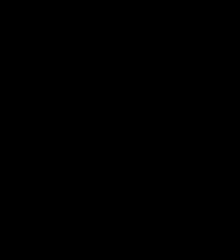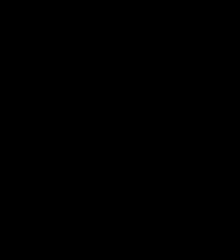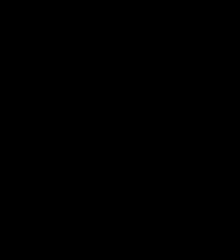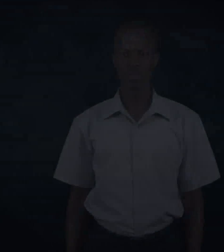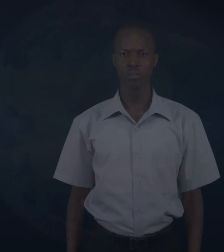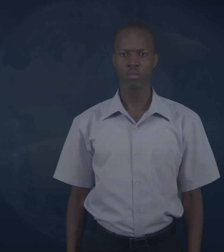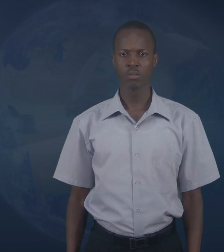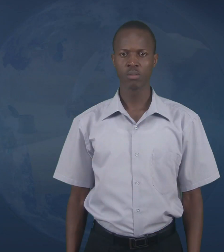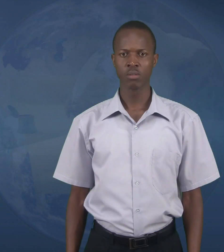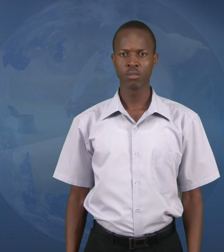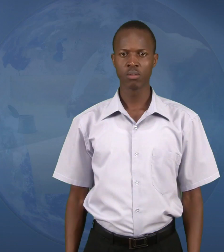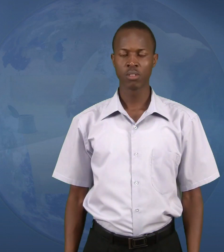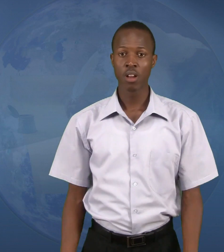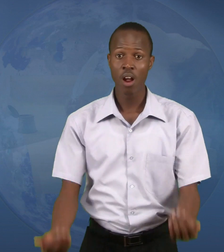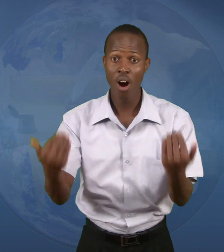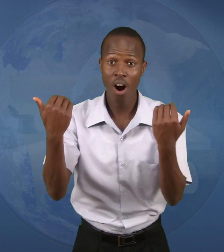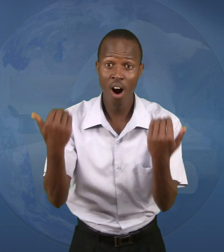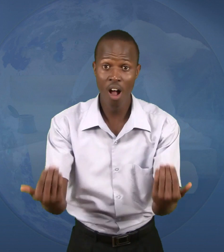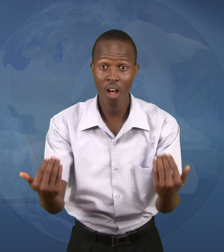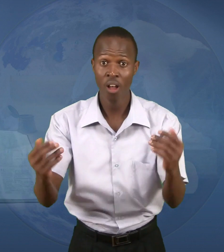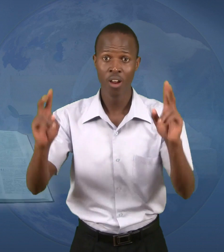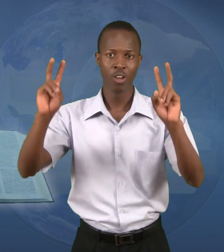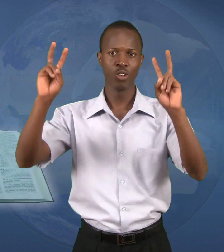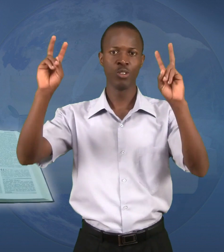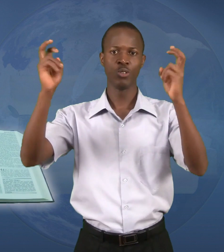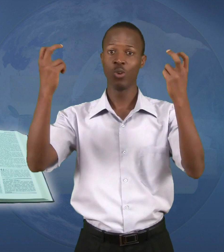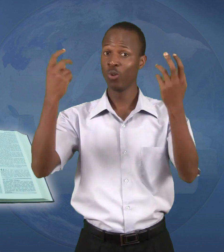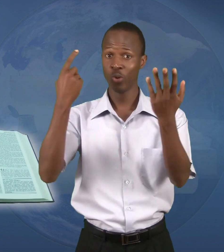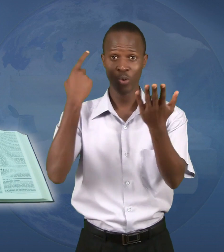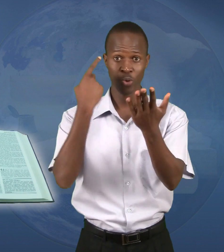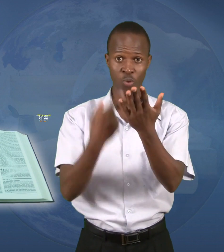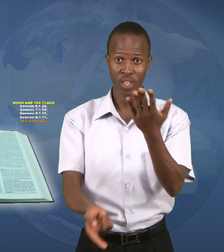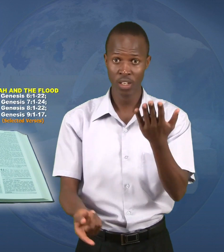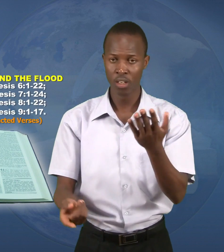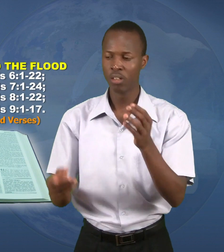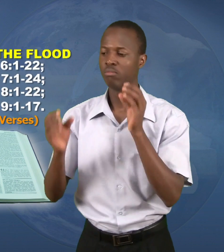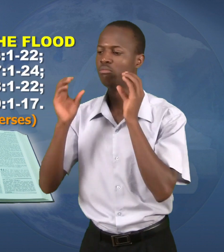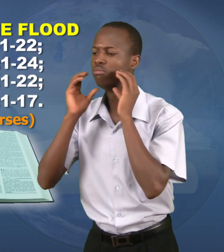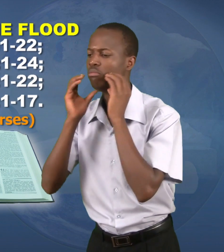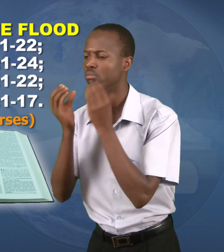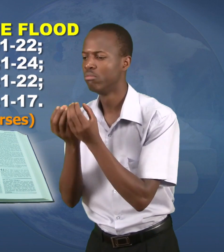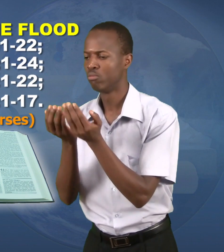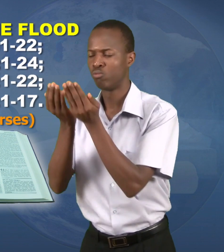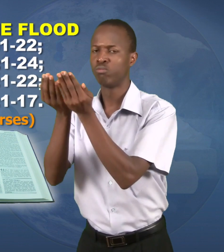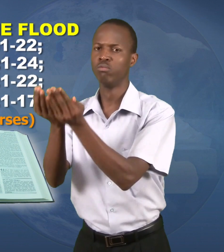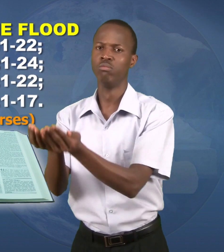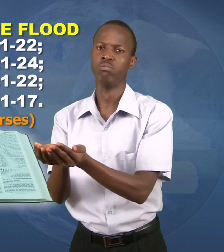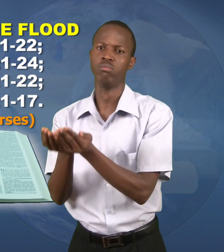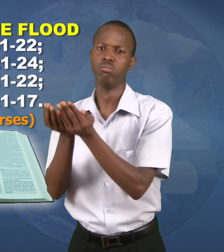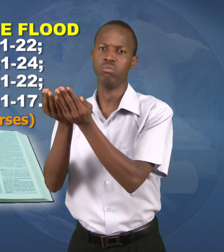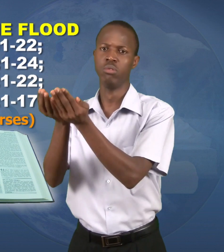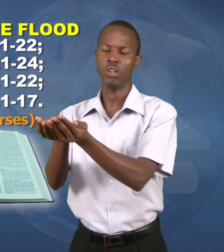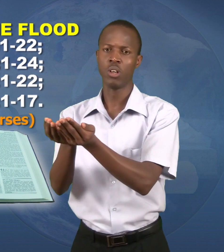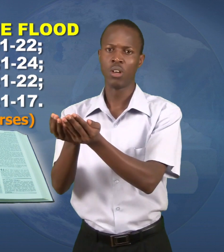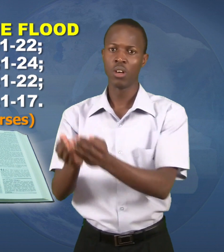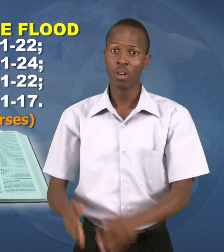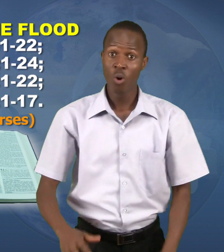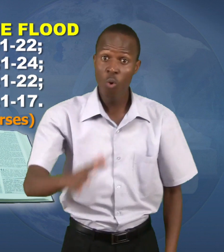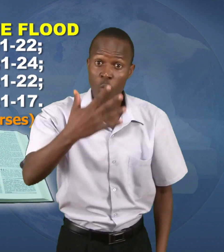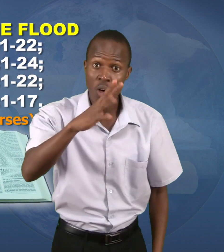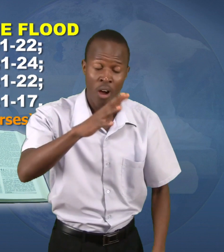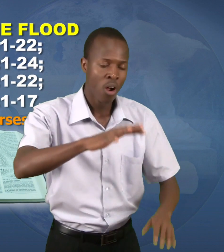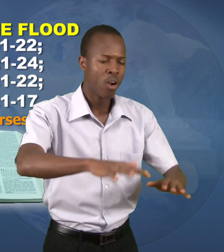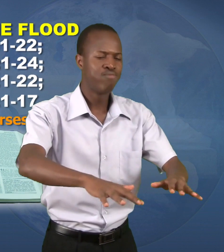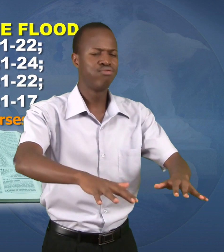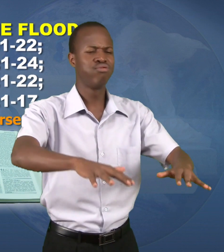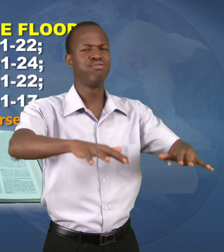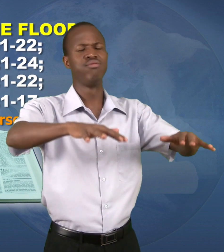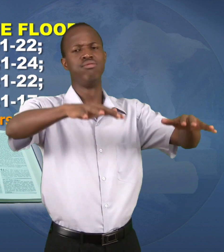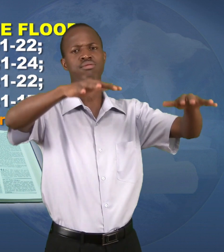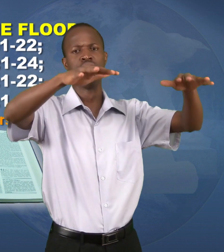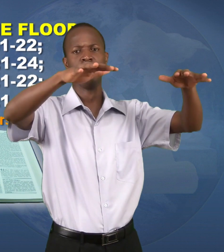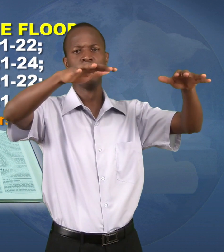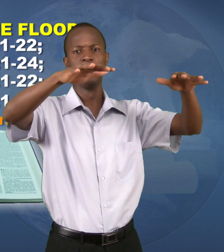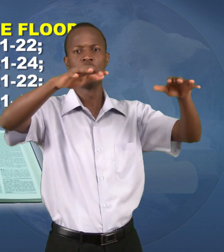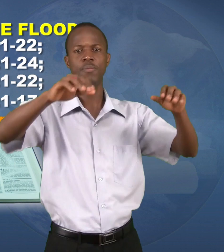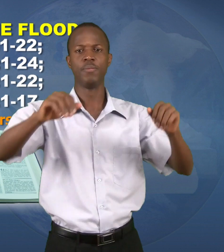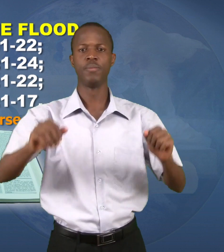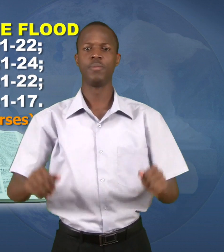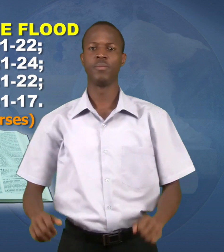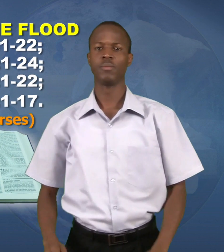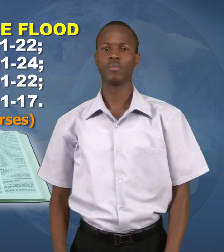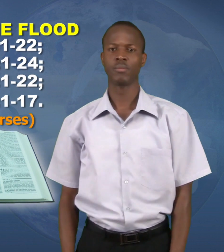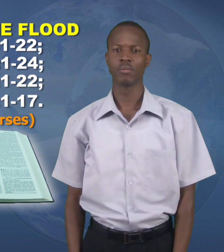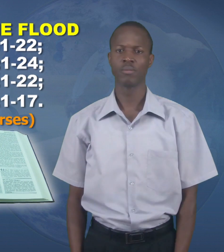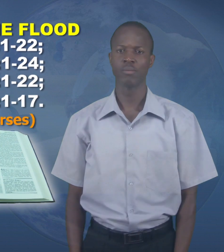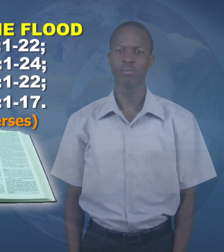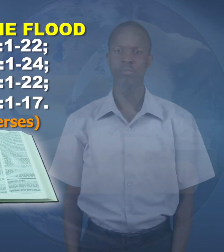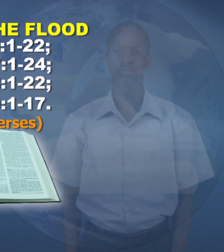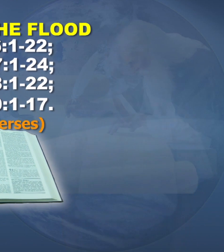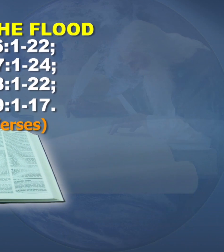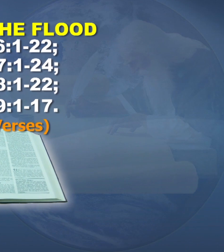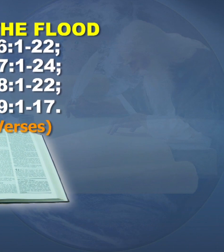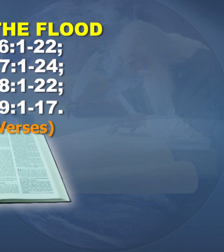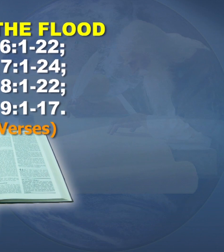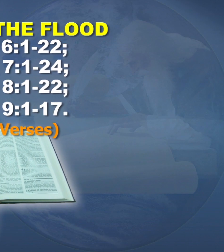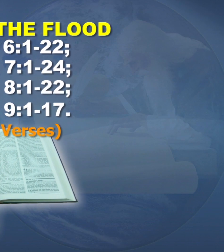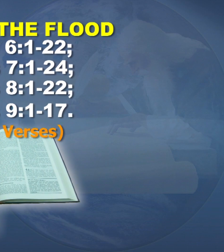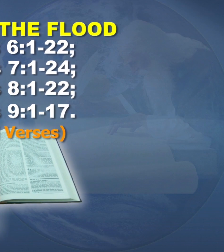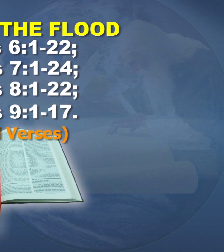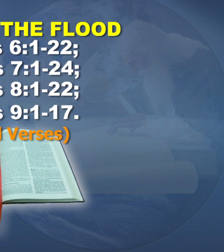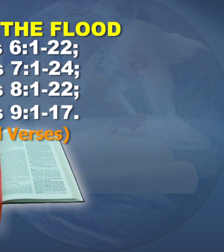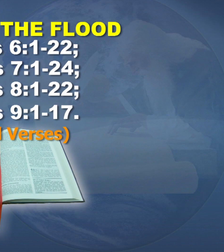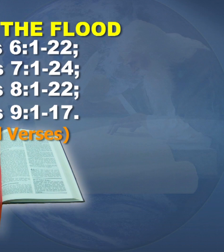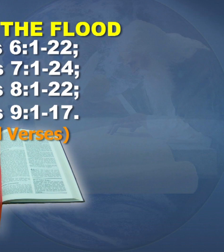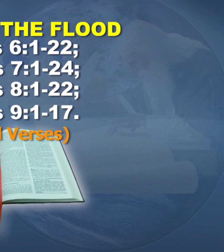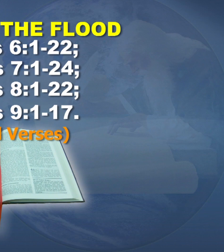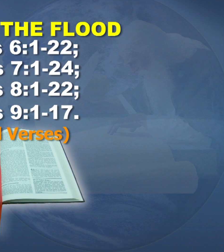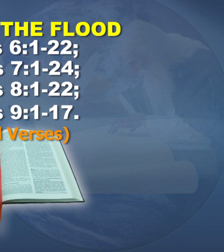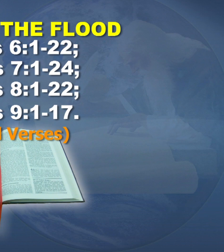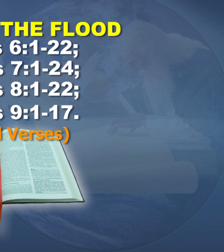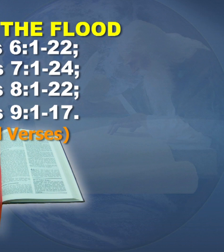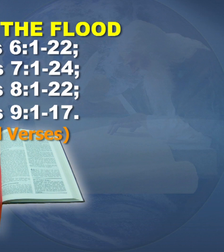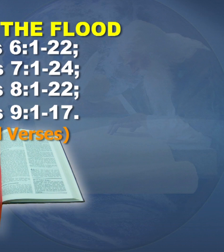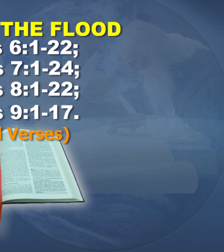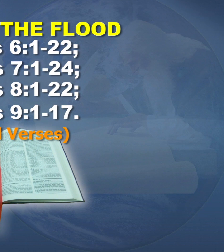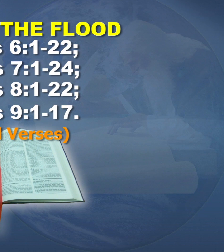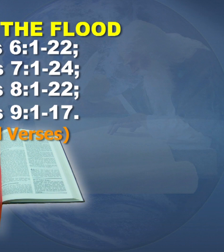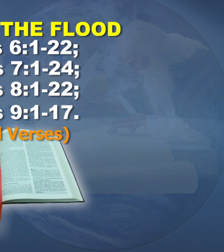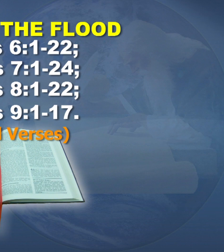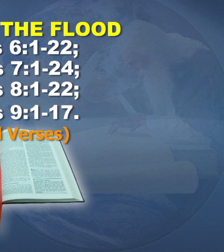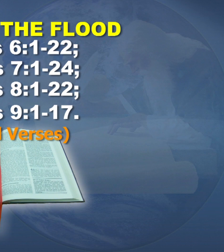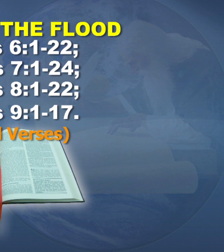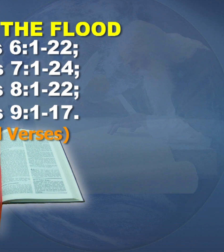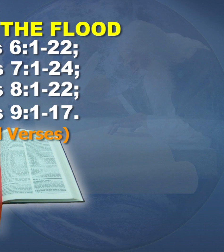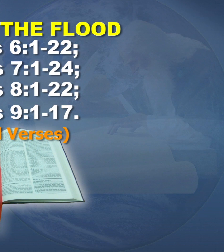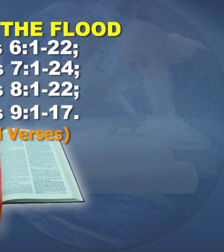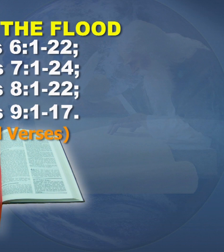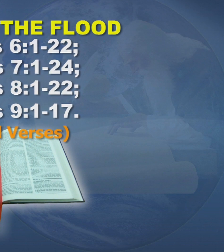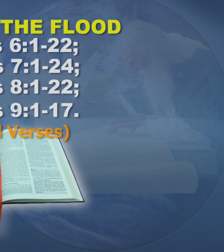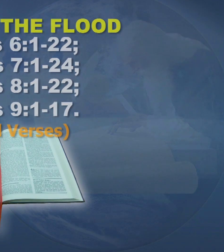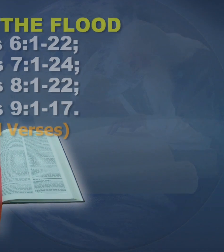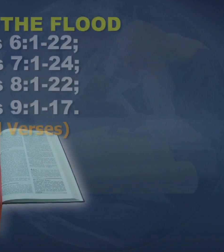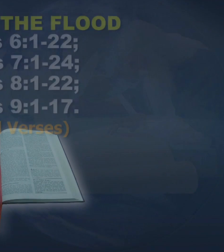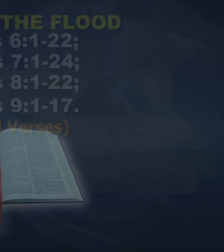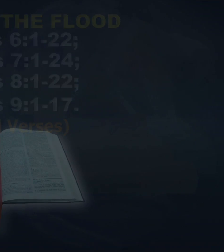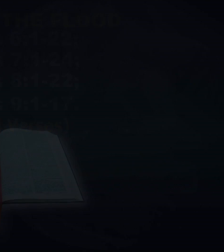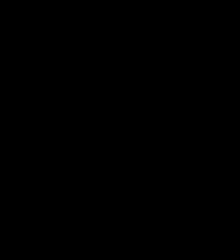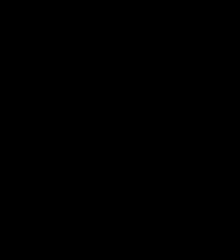Noah and the flood